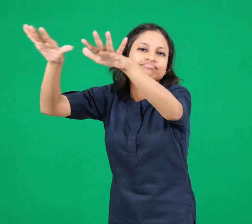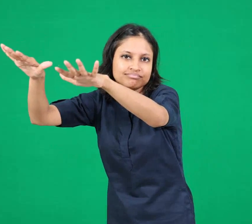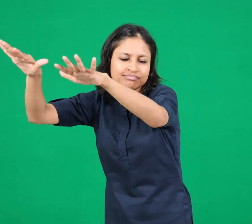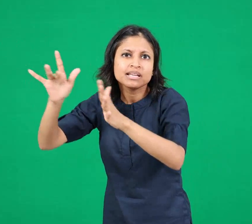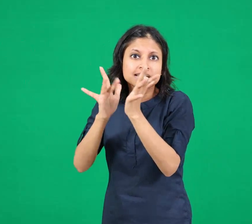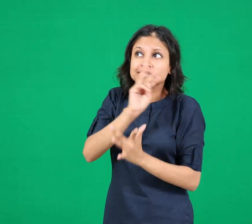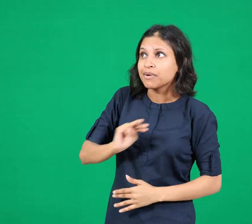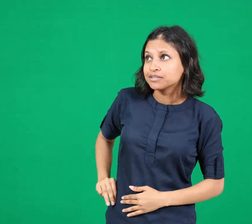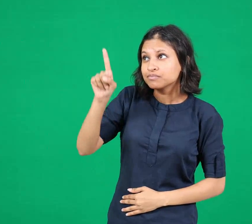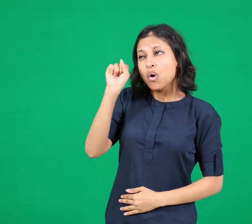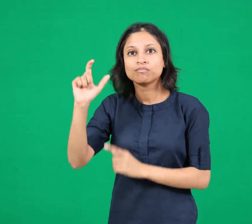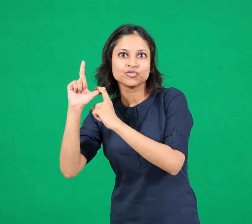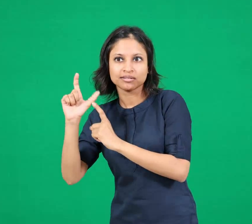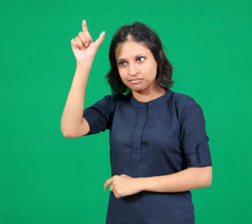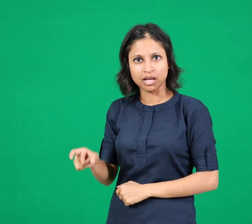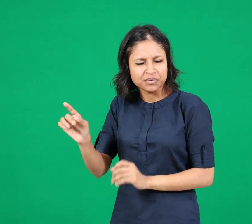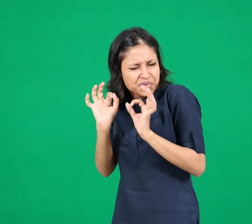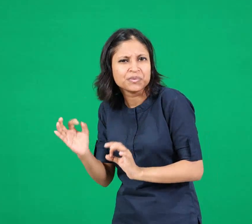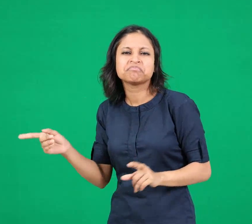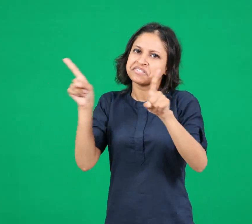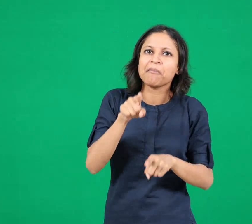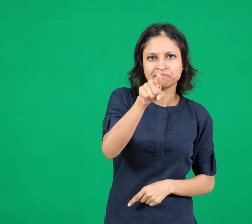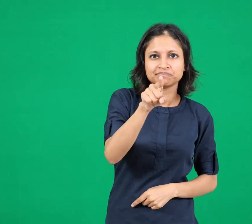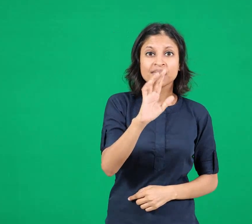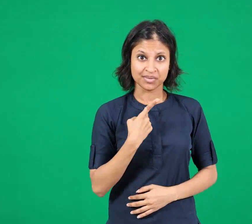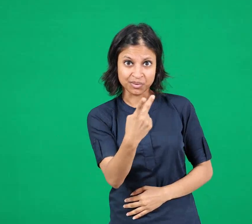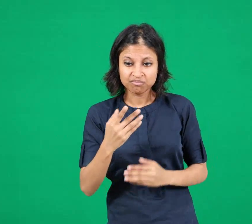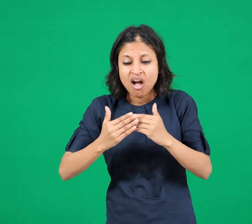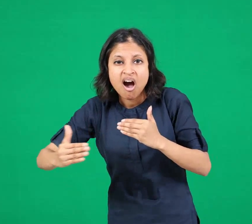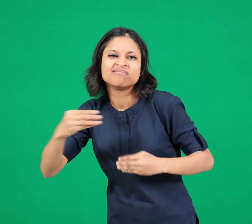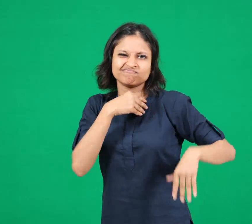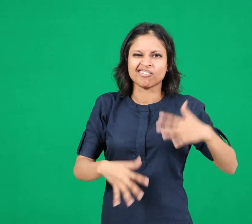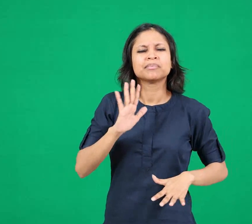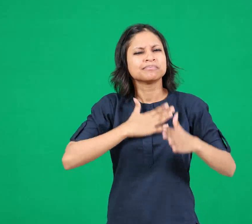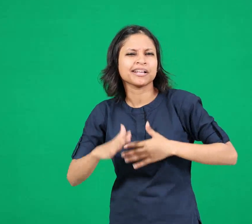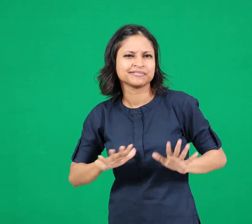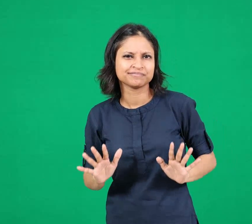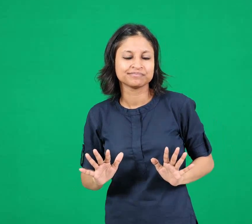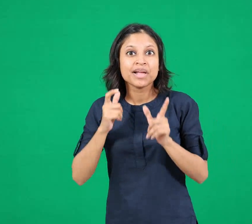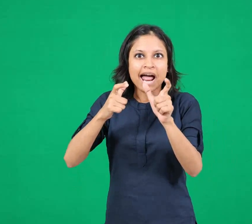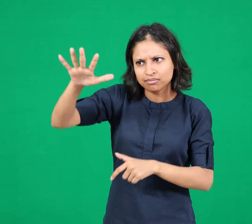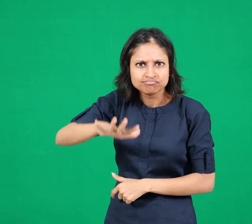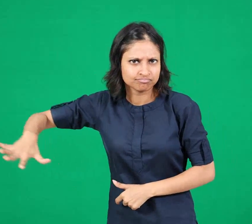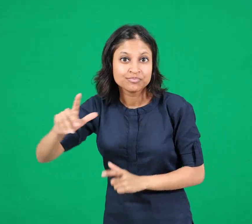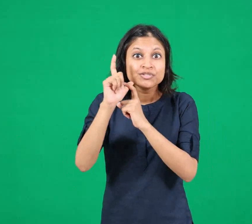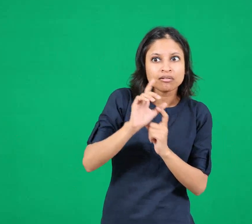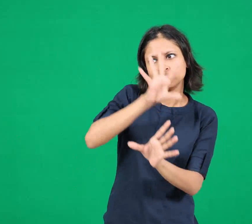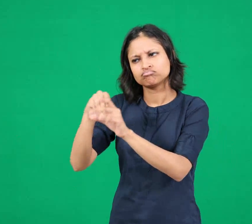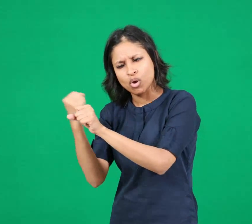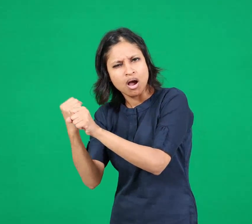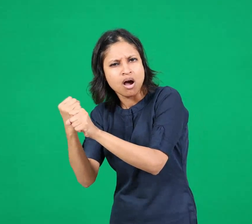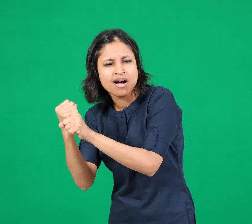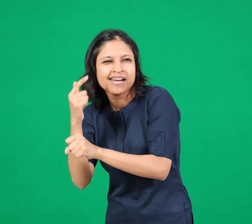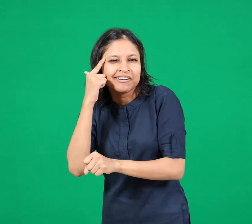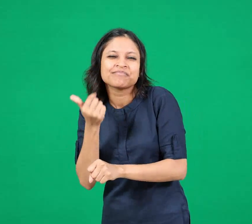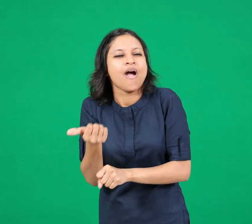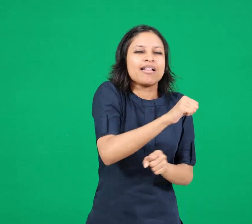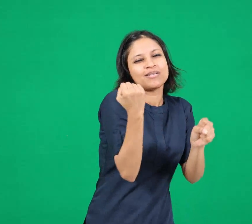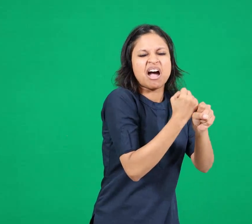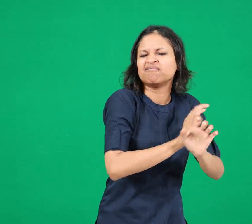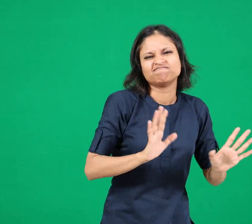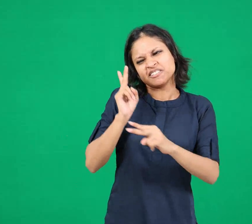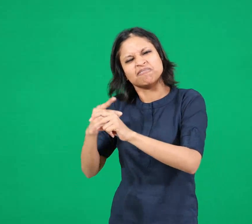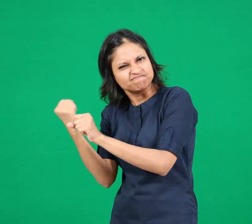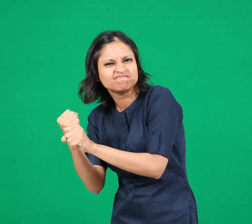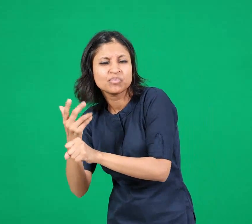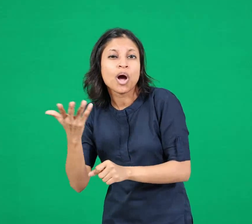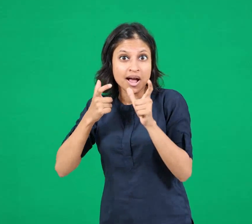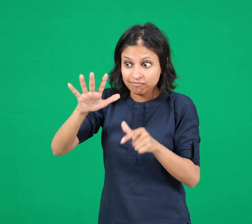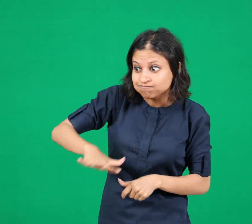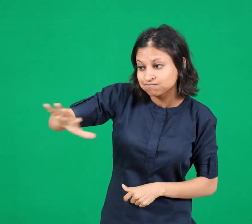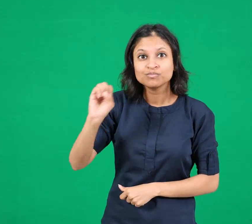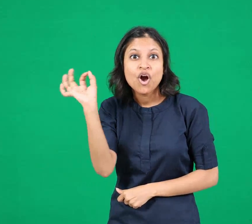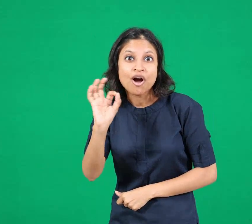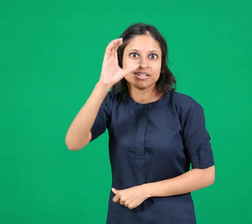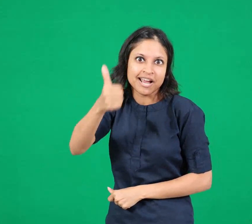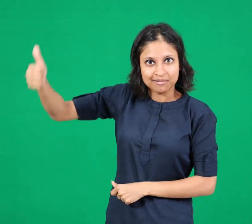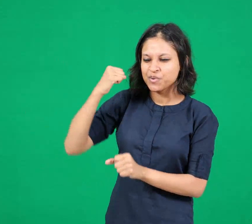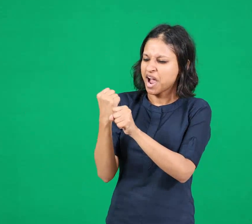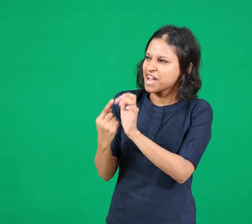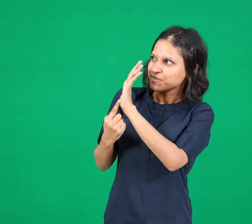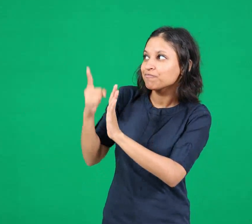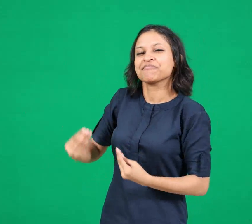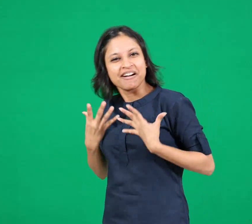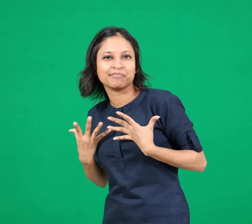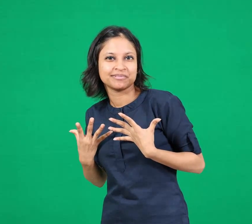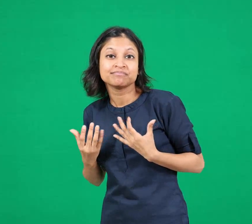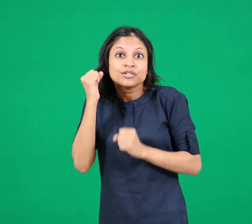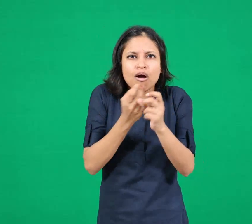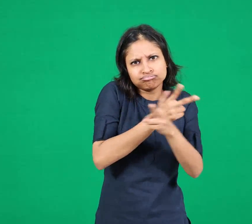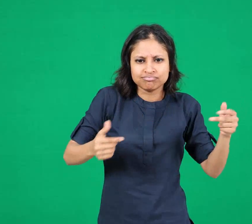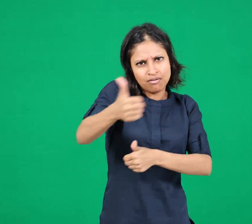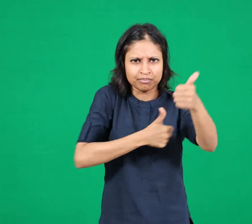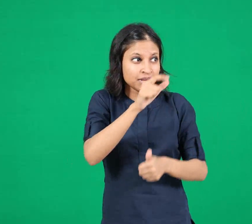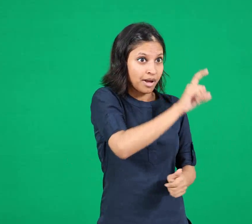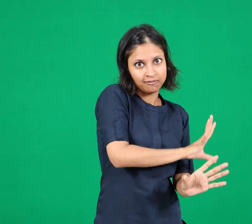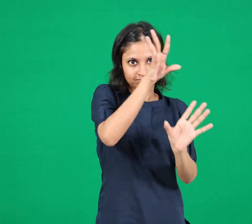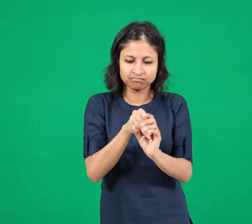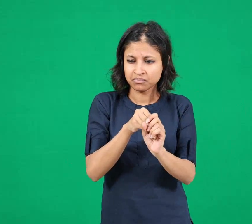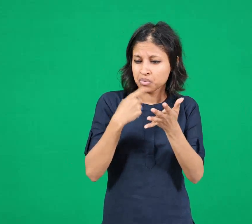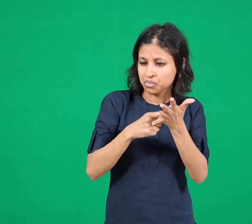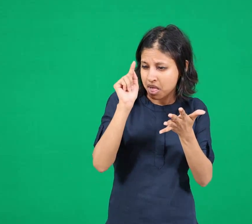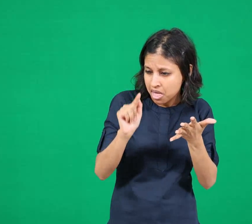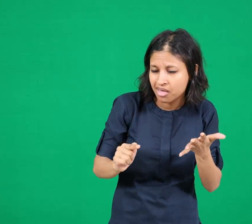Join me in suffering, like a good soldier of Christ Jesus. A soldier refrains from entangling himself in civilian affairs, in order to please the one who enlisted him.